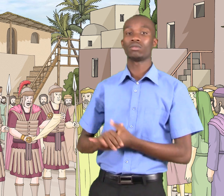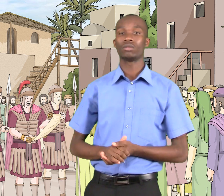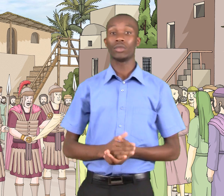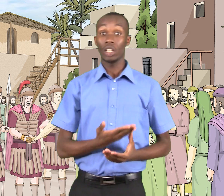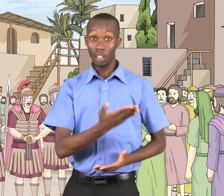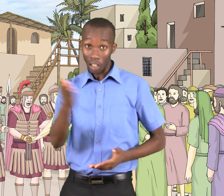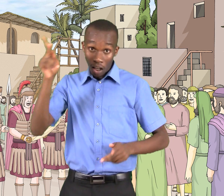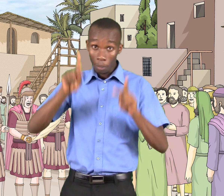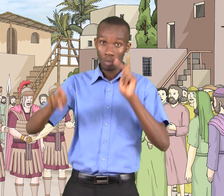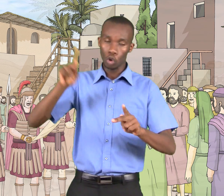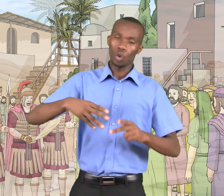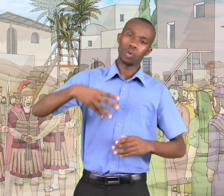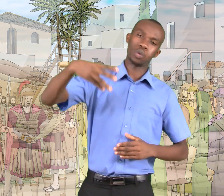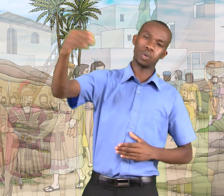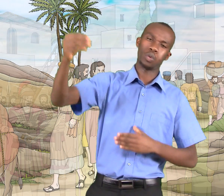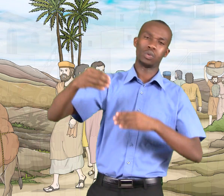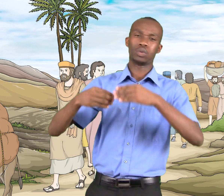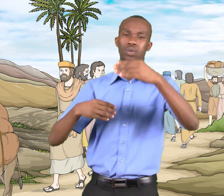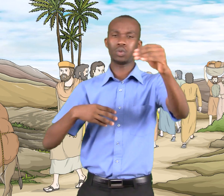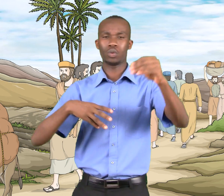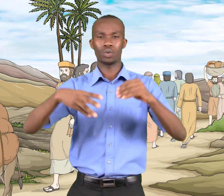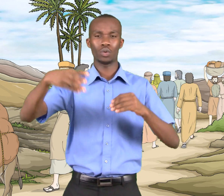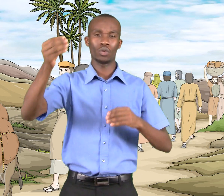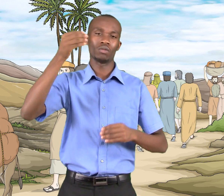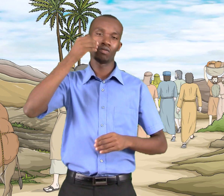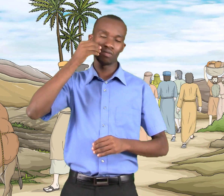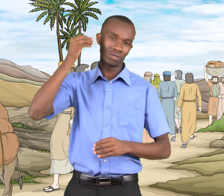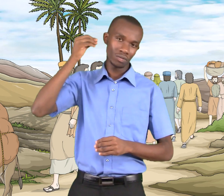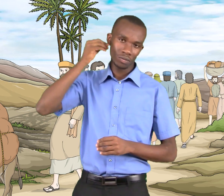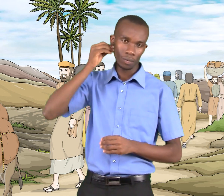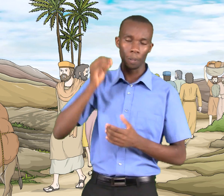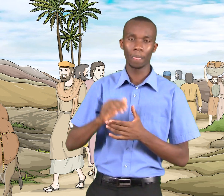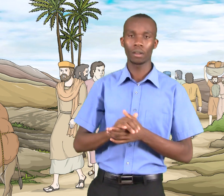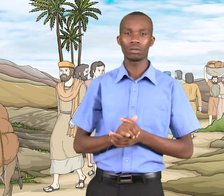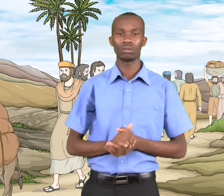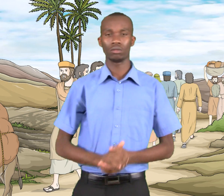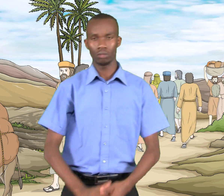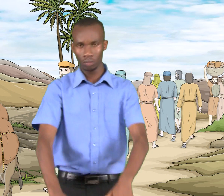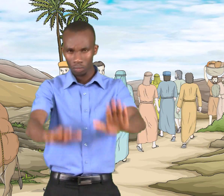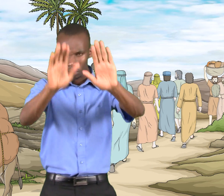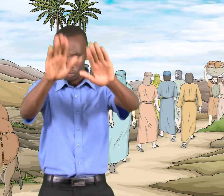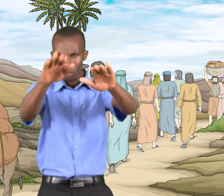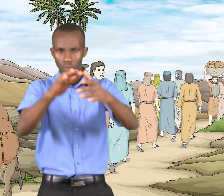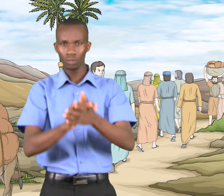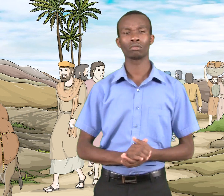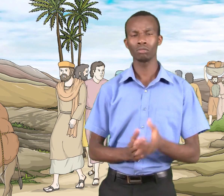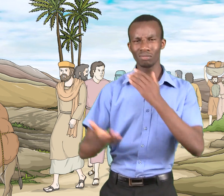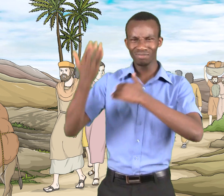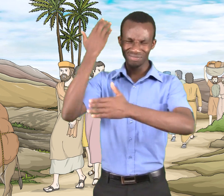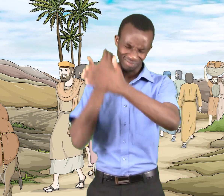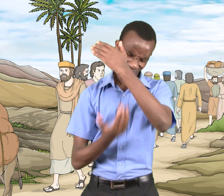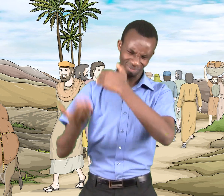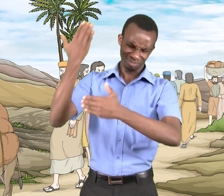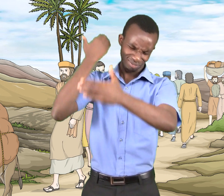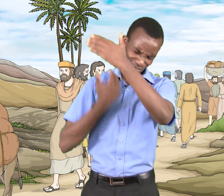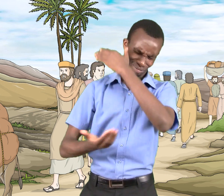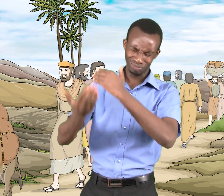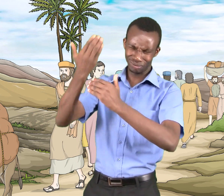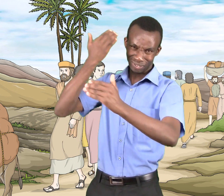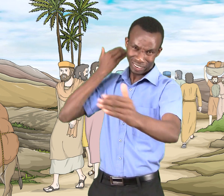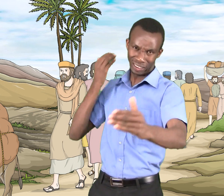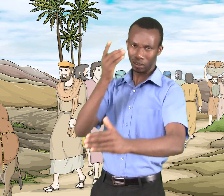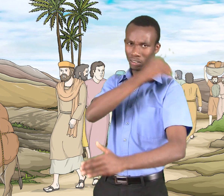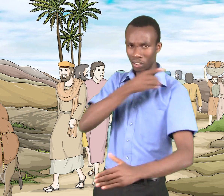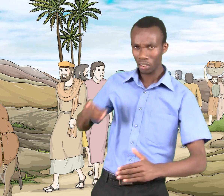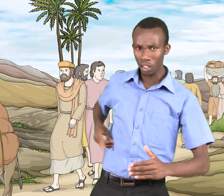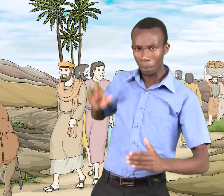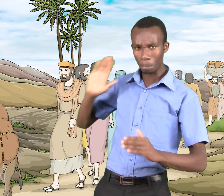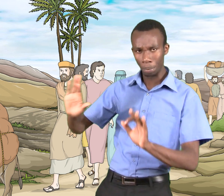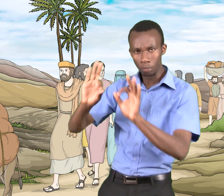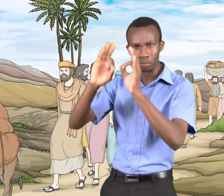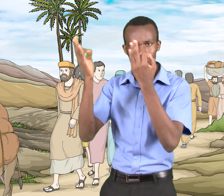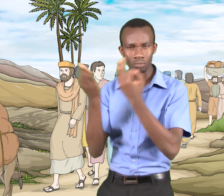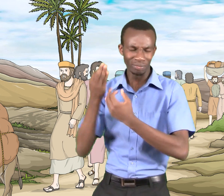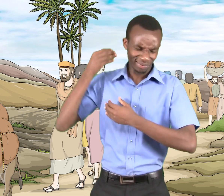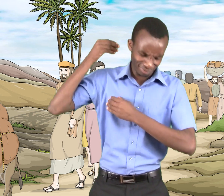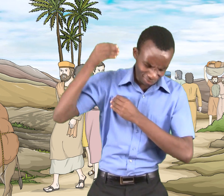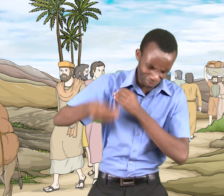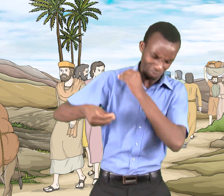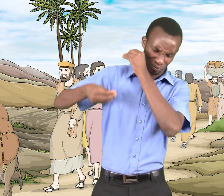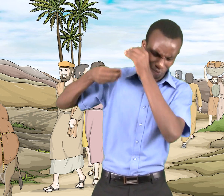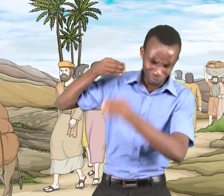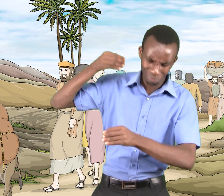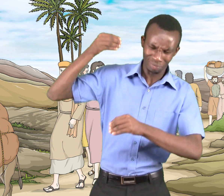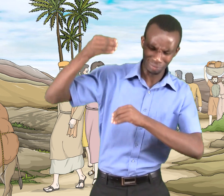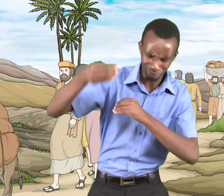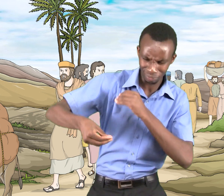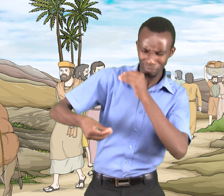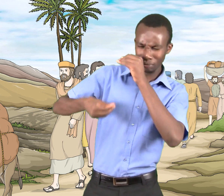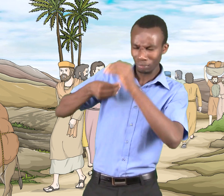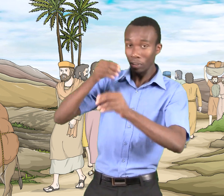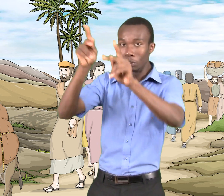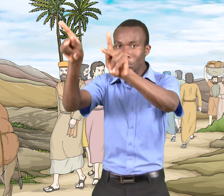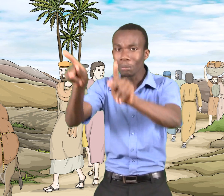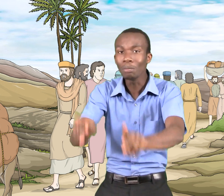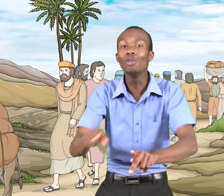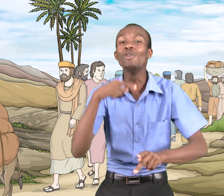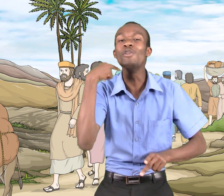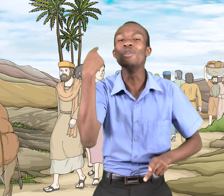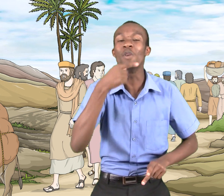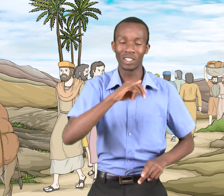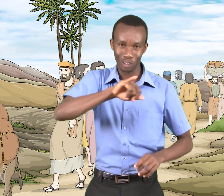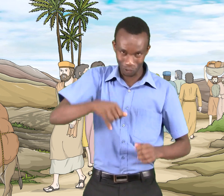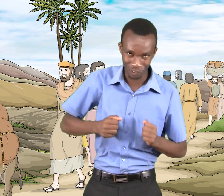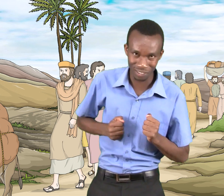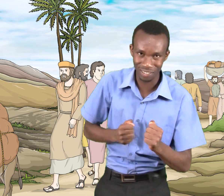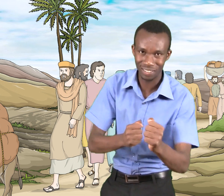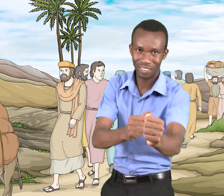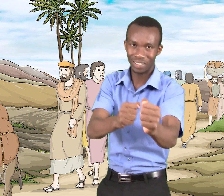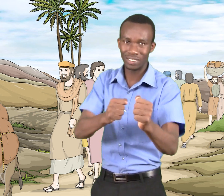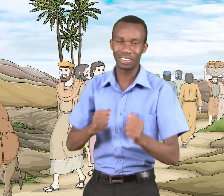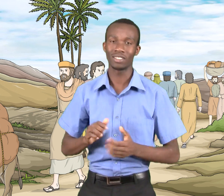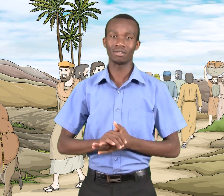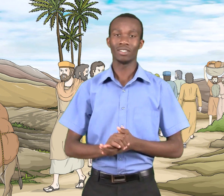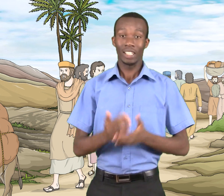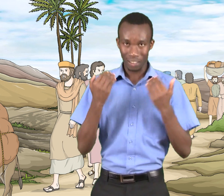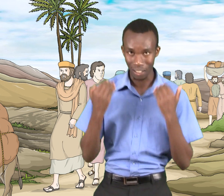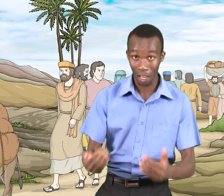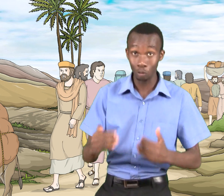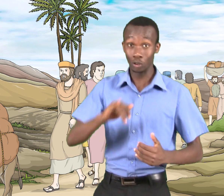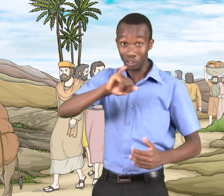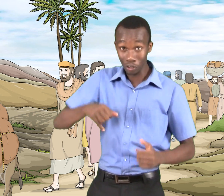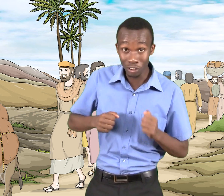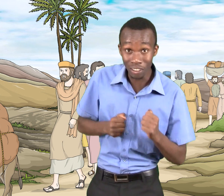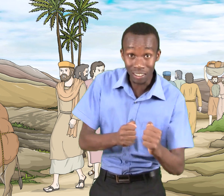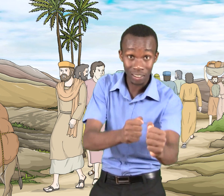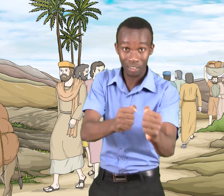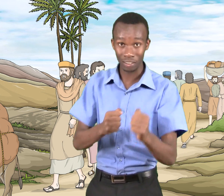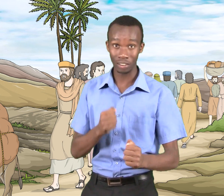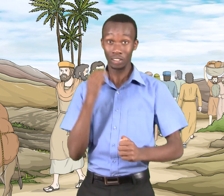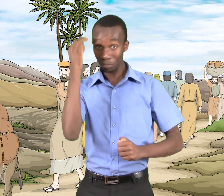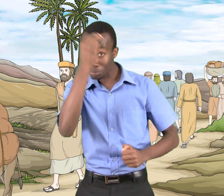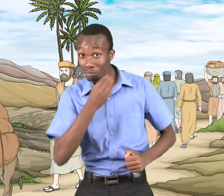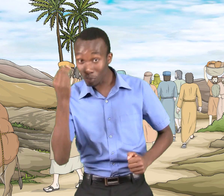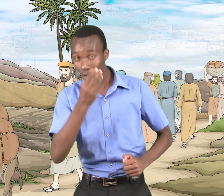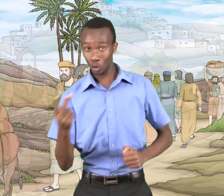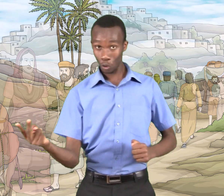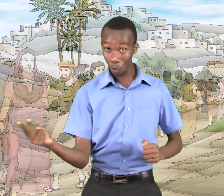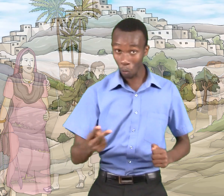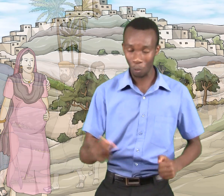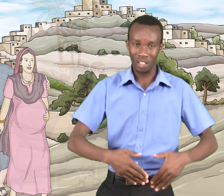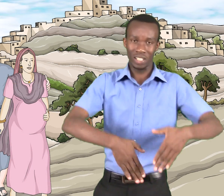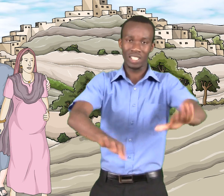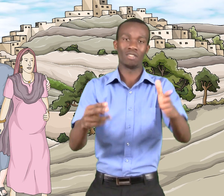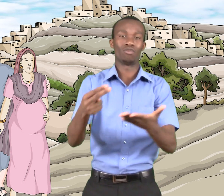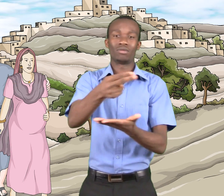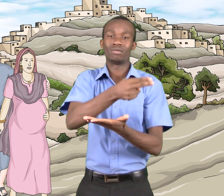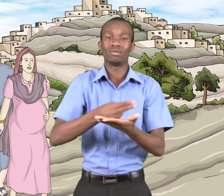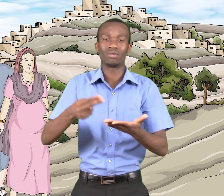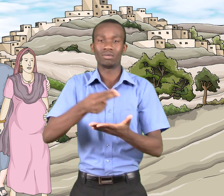And everyone went to his own town to register.